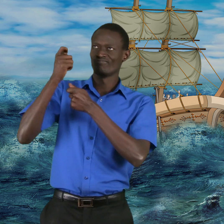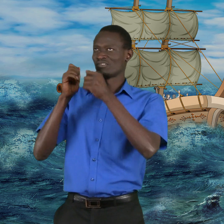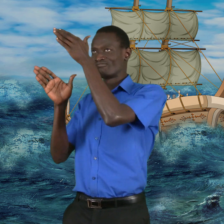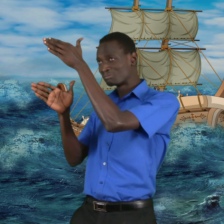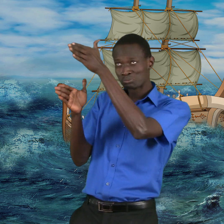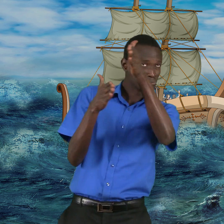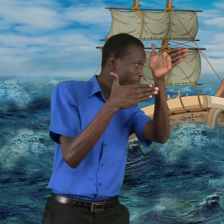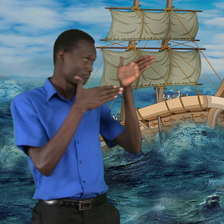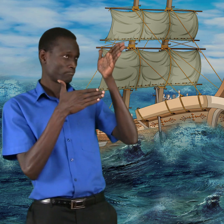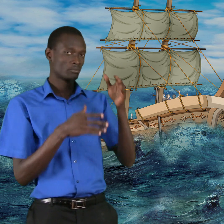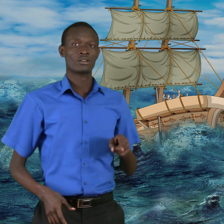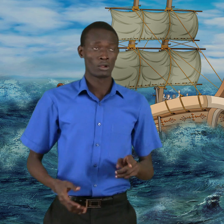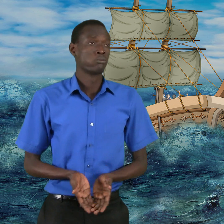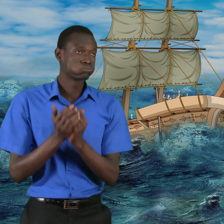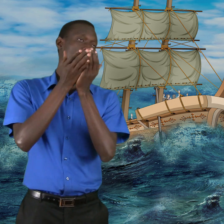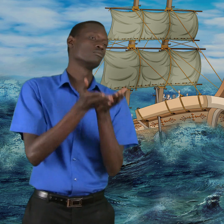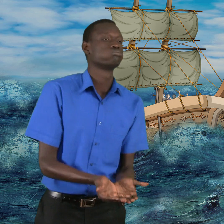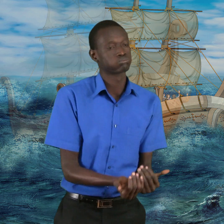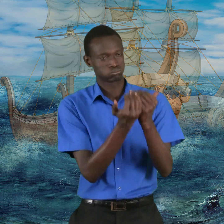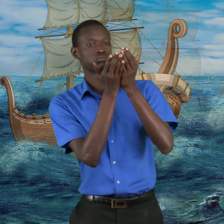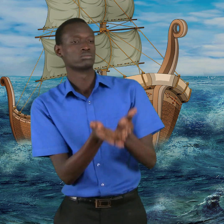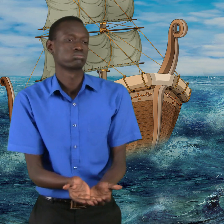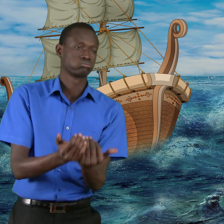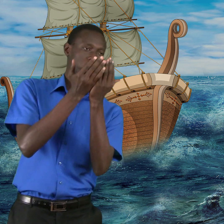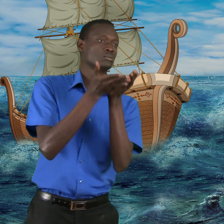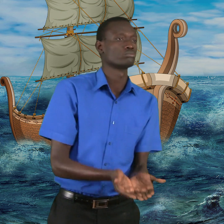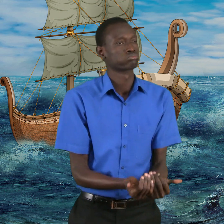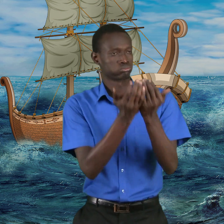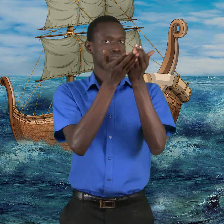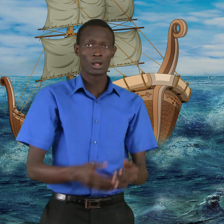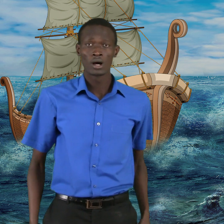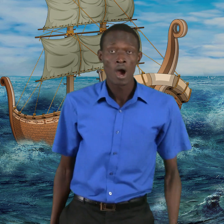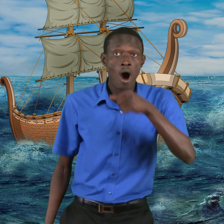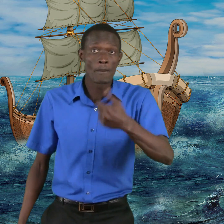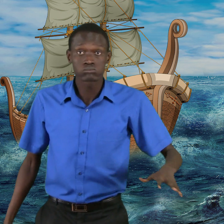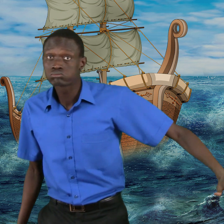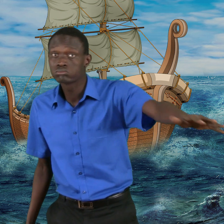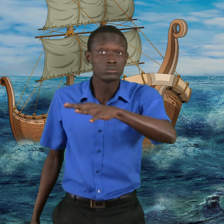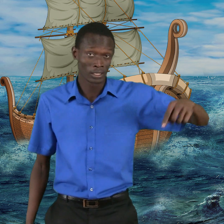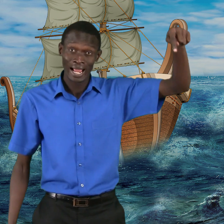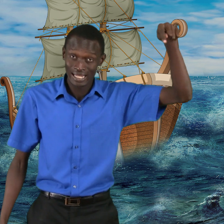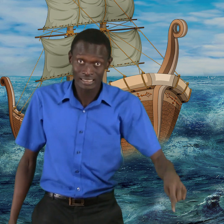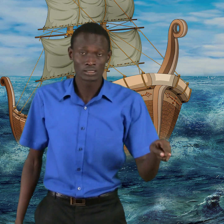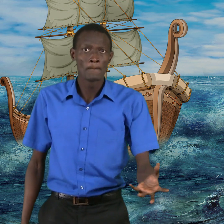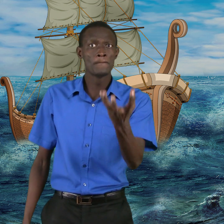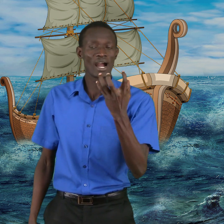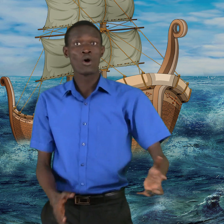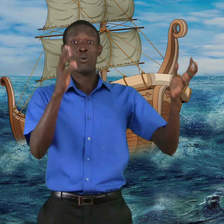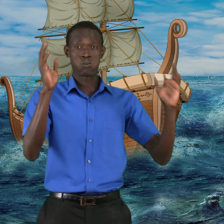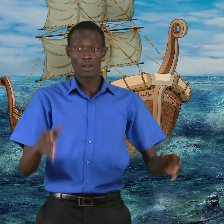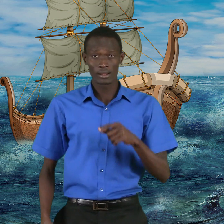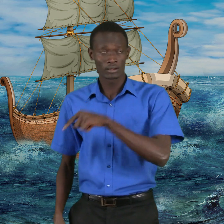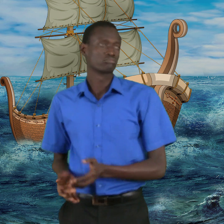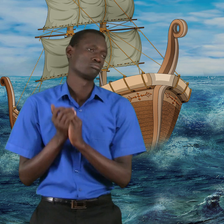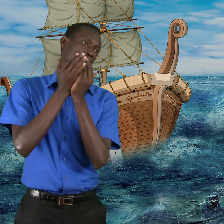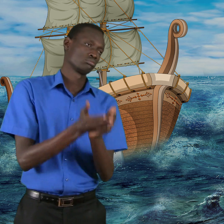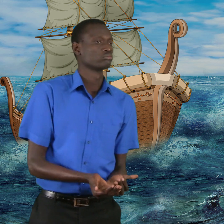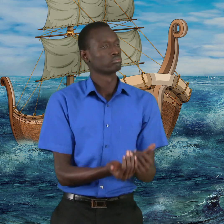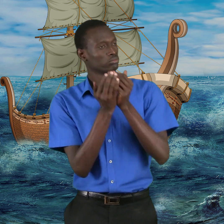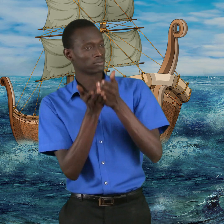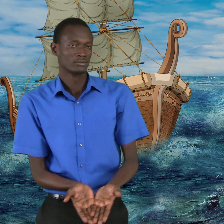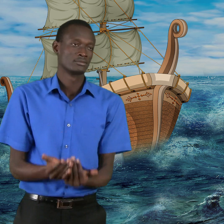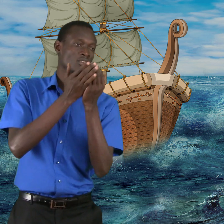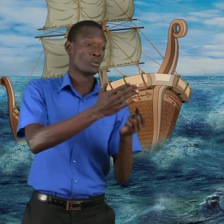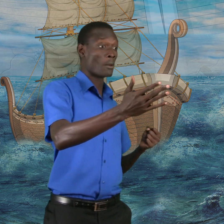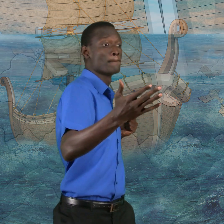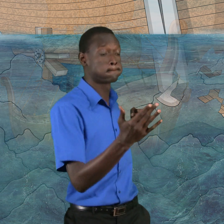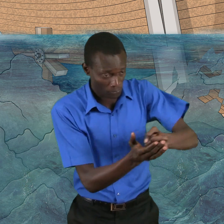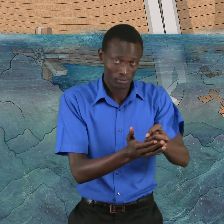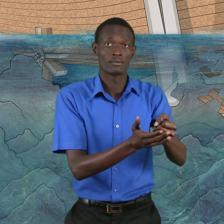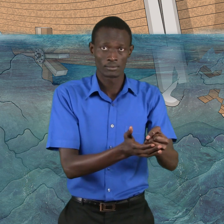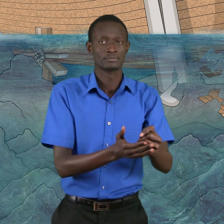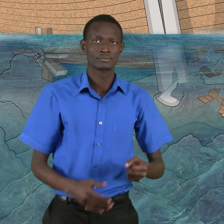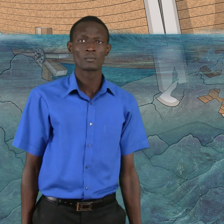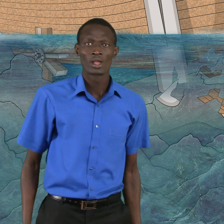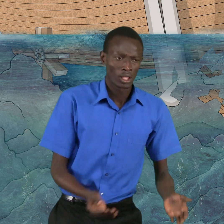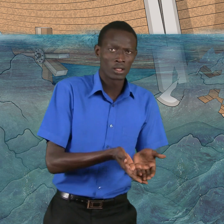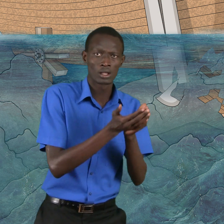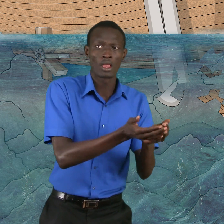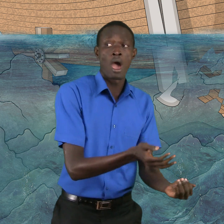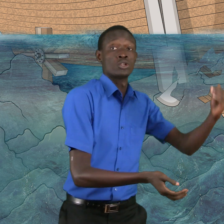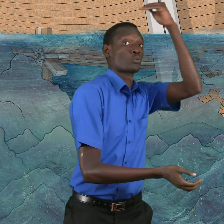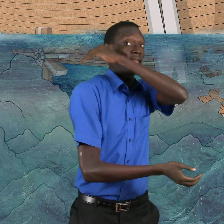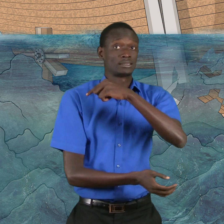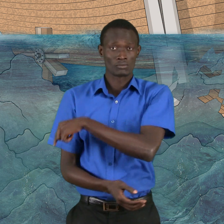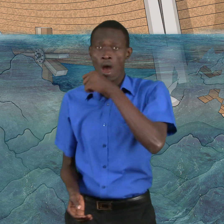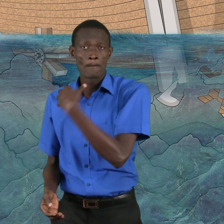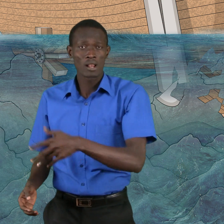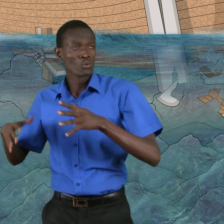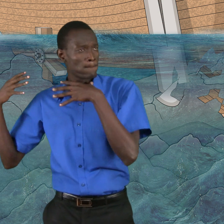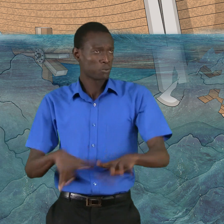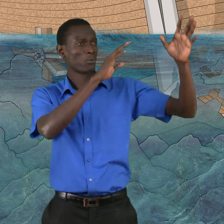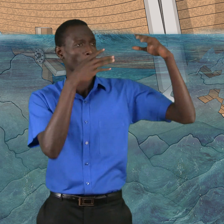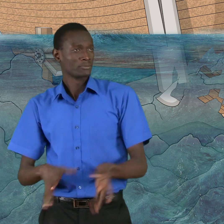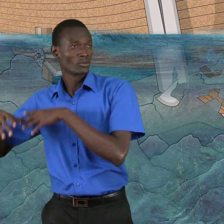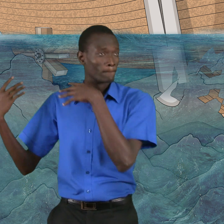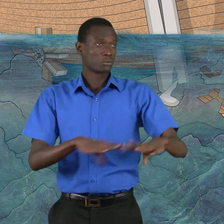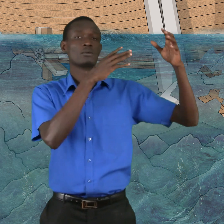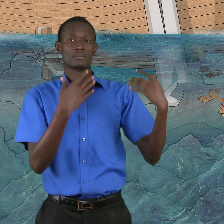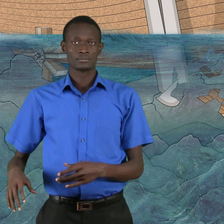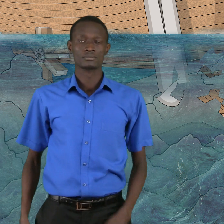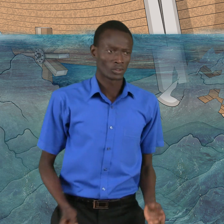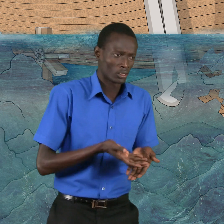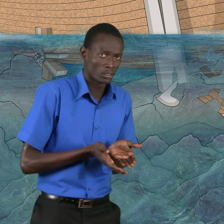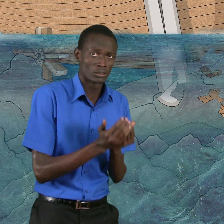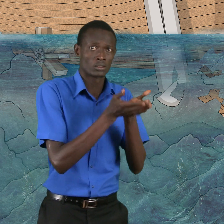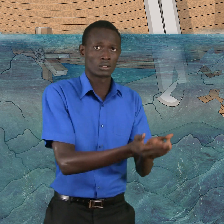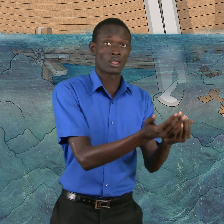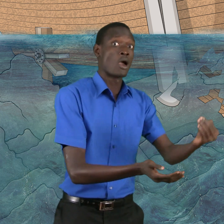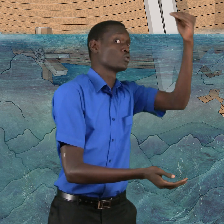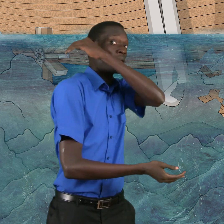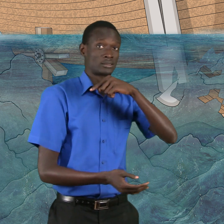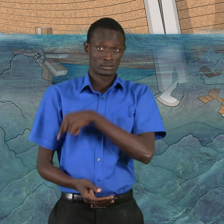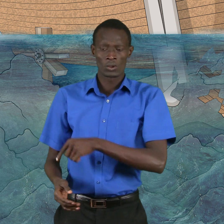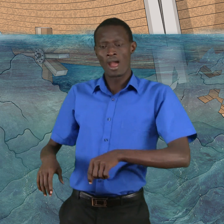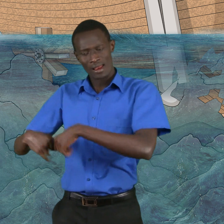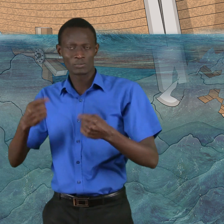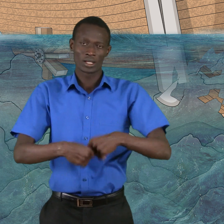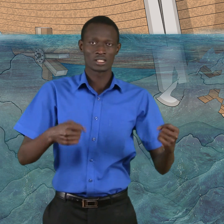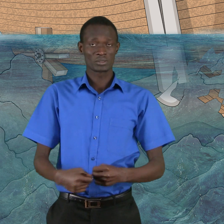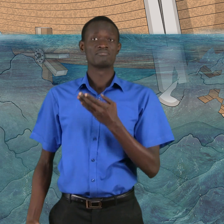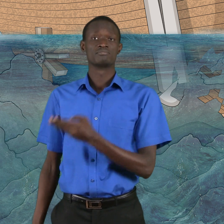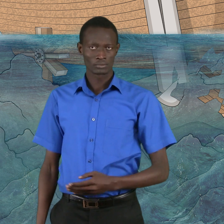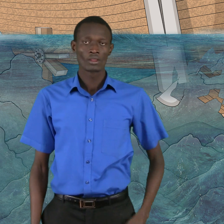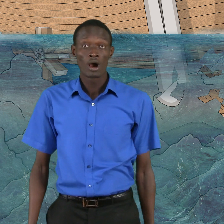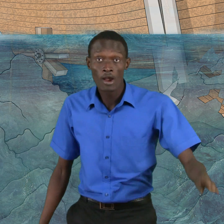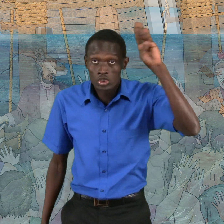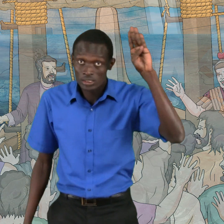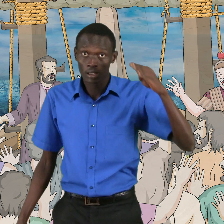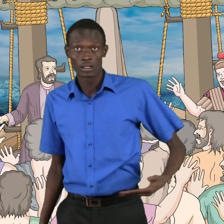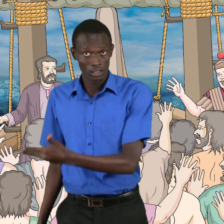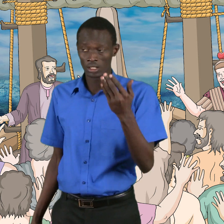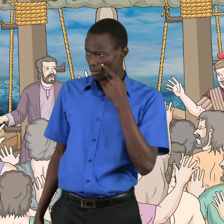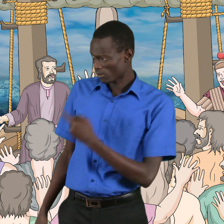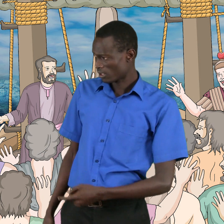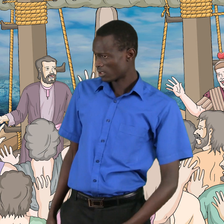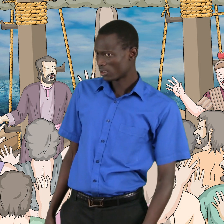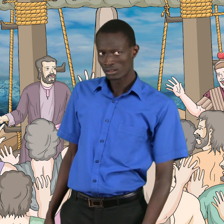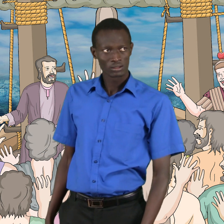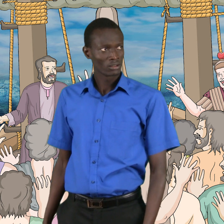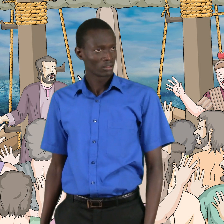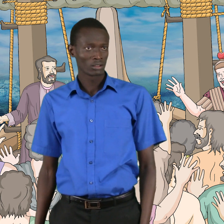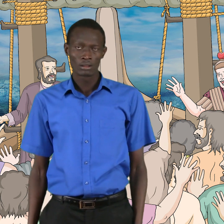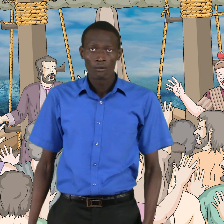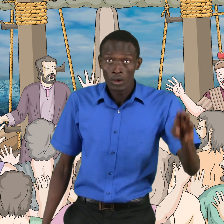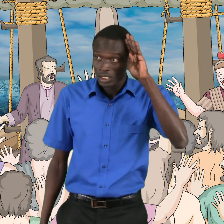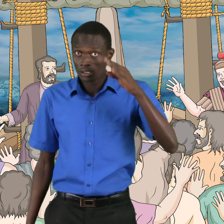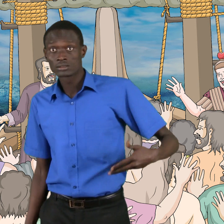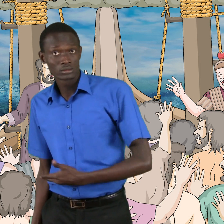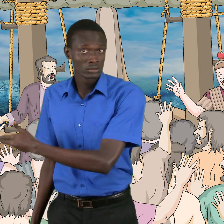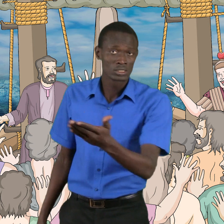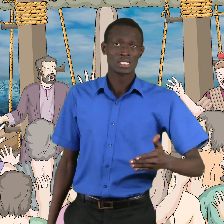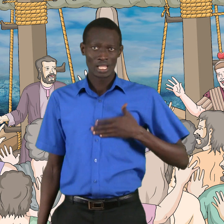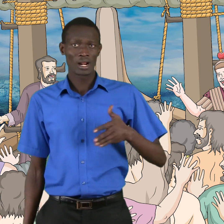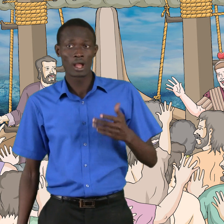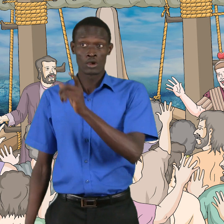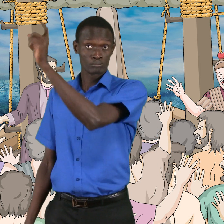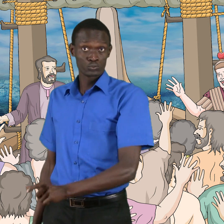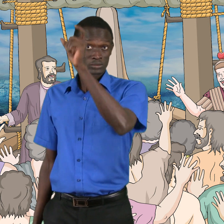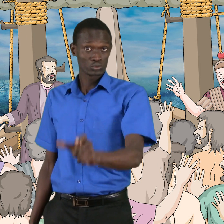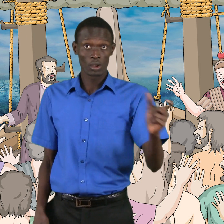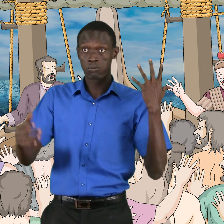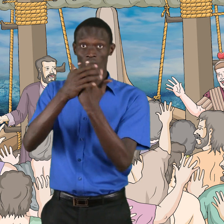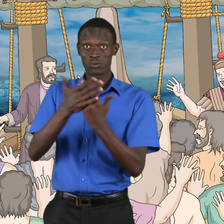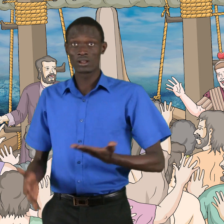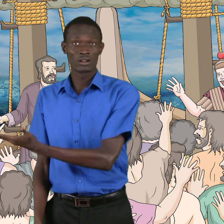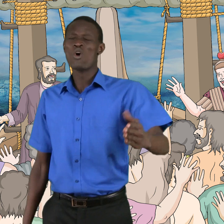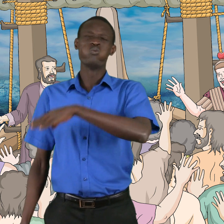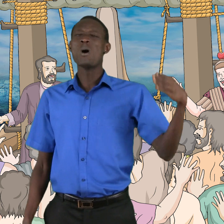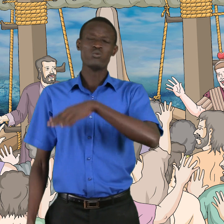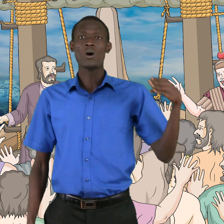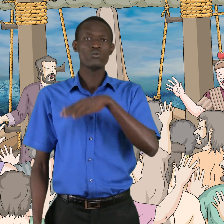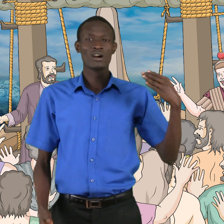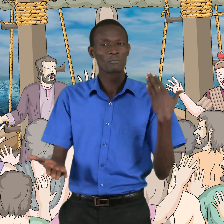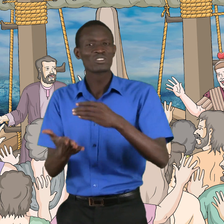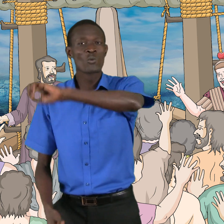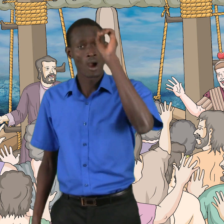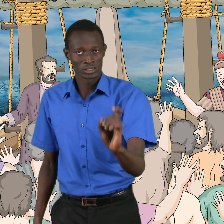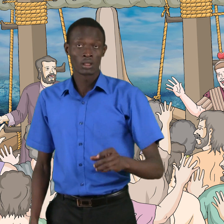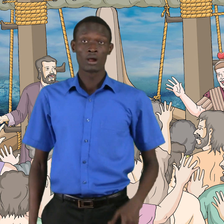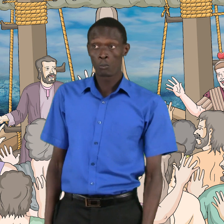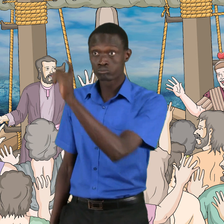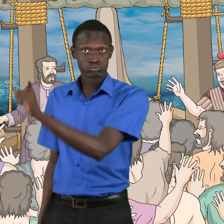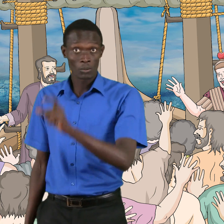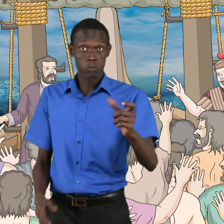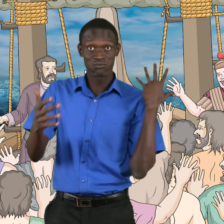Then they hoisted the foresail to the wind and made for the beach. But the vessel struck a sandbar and ran aground.